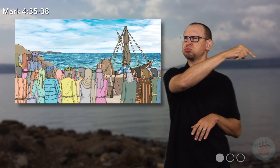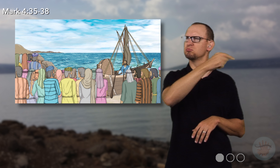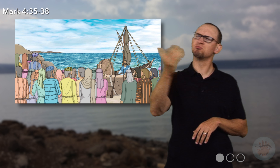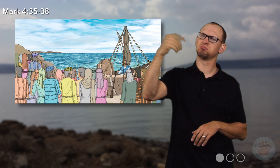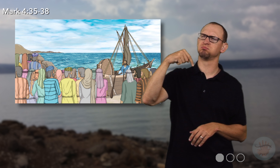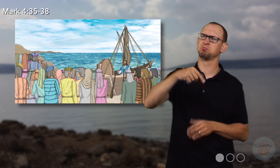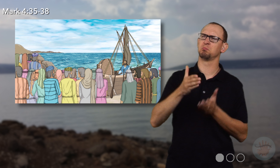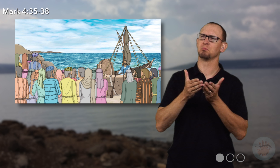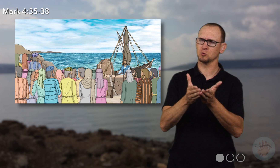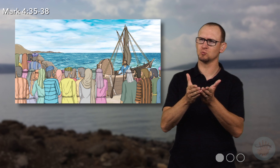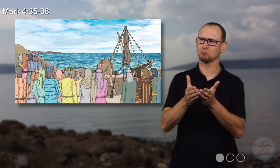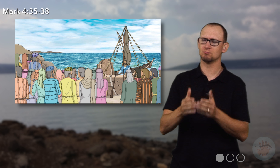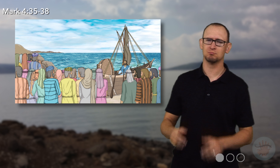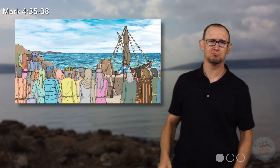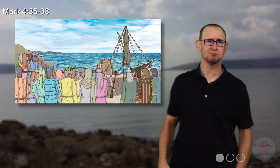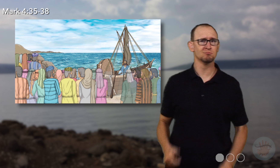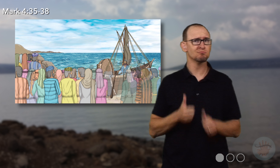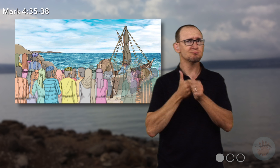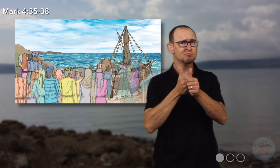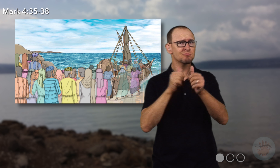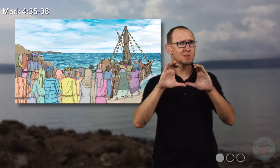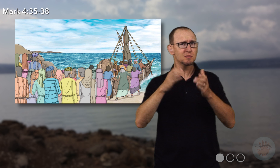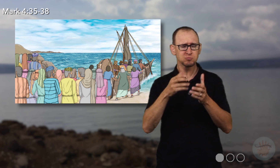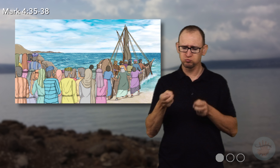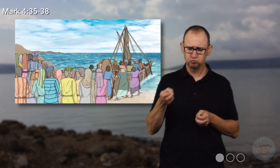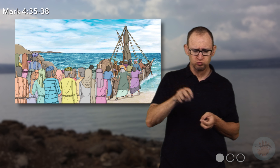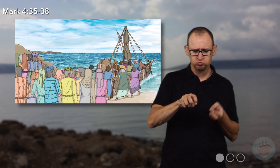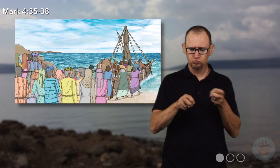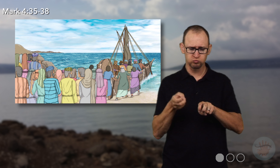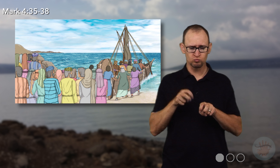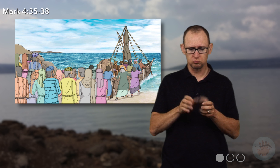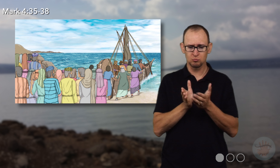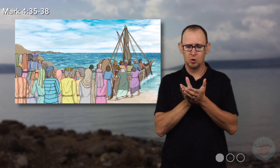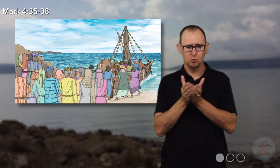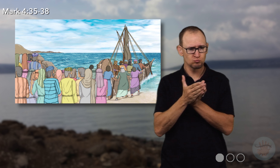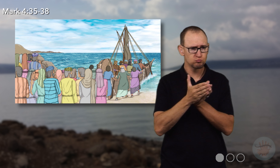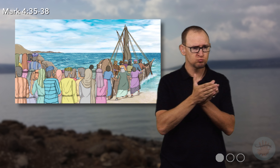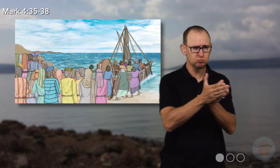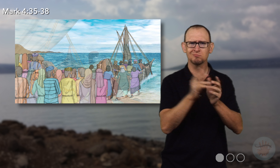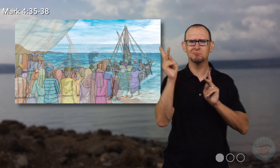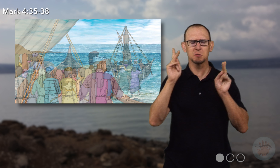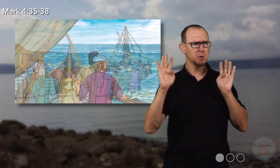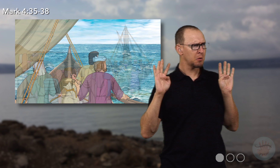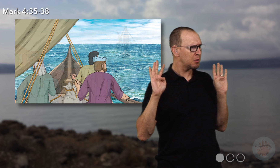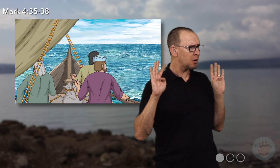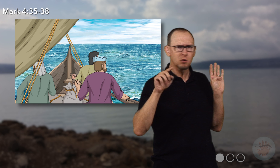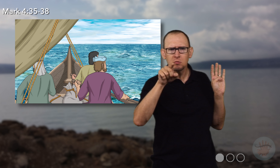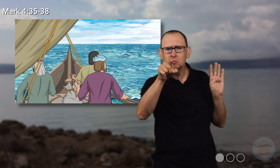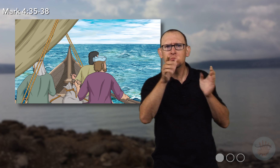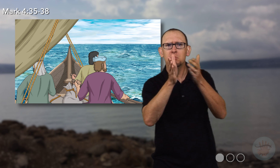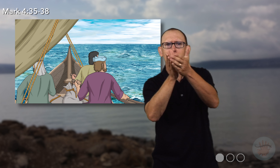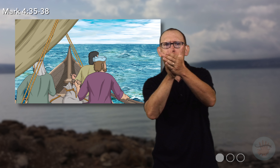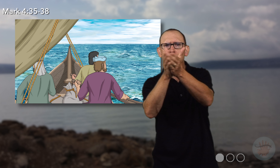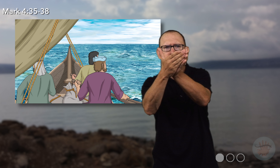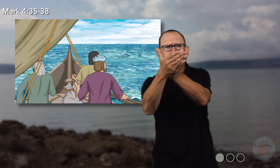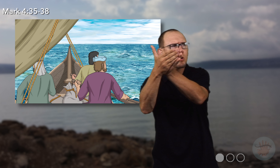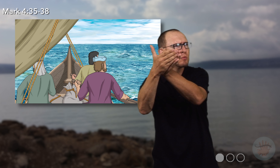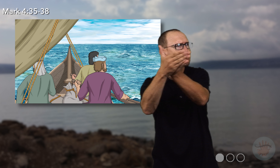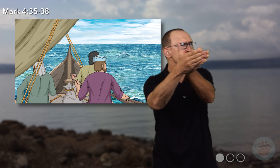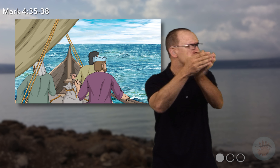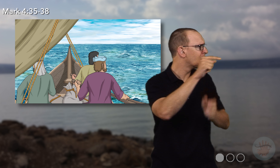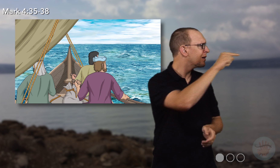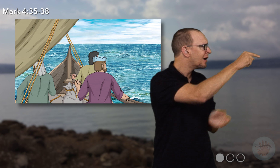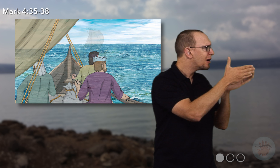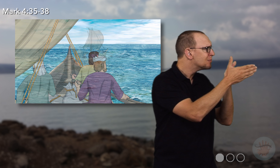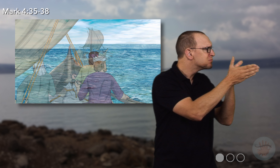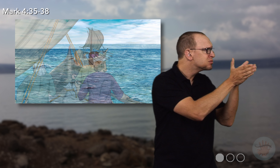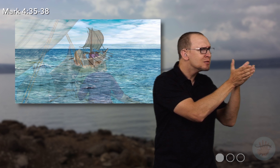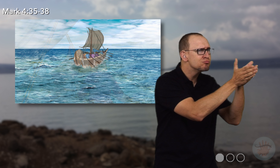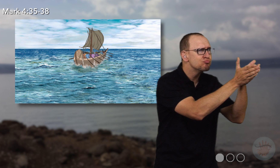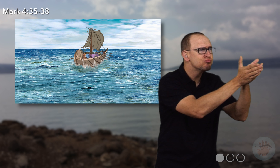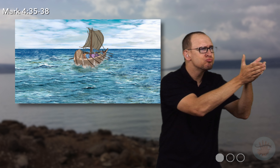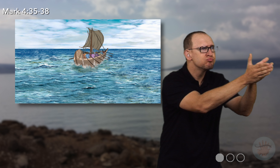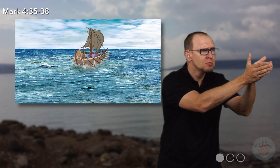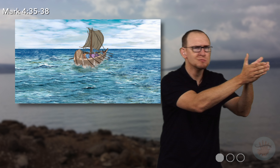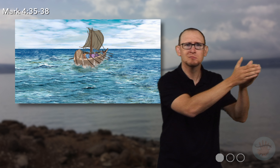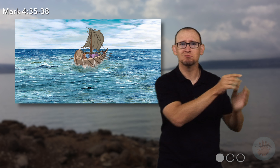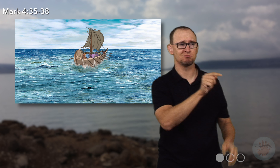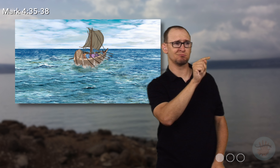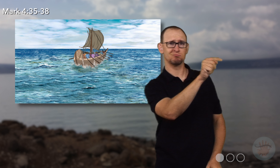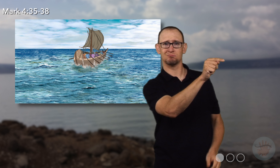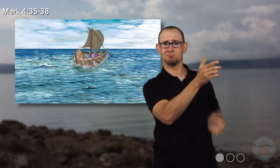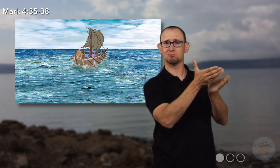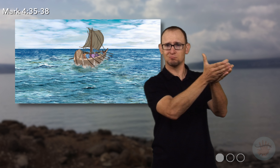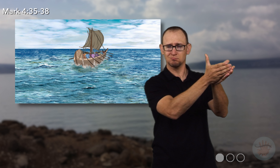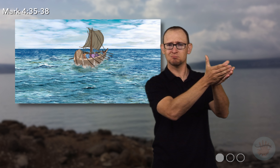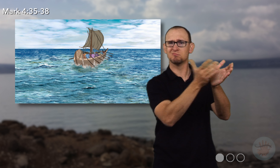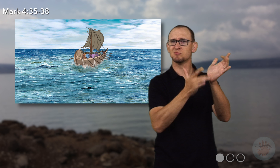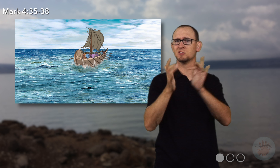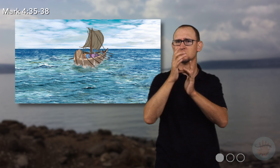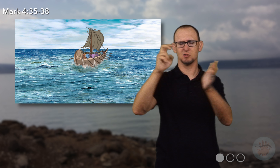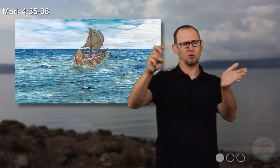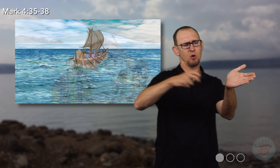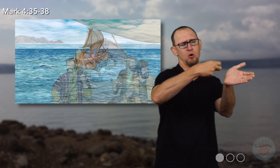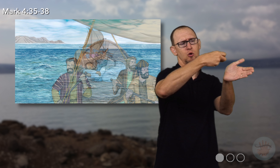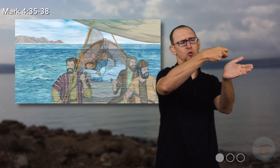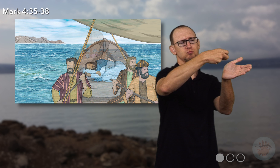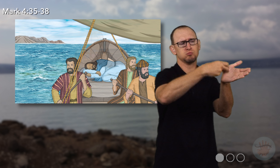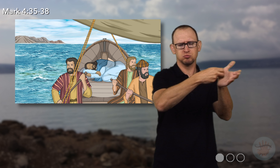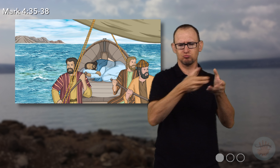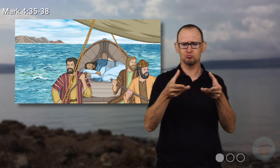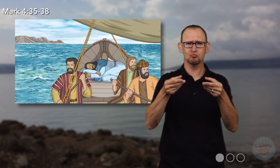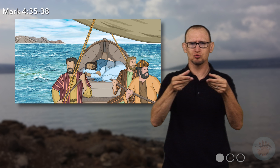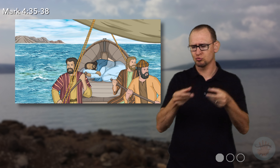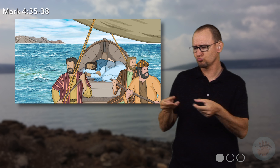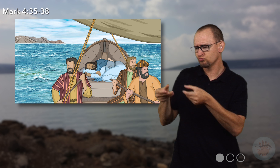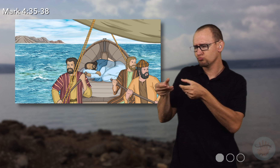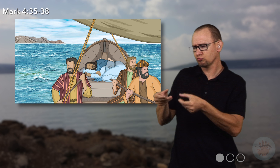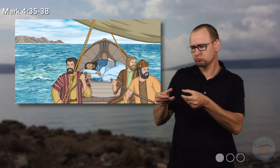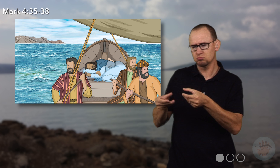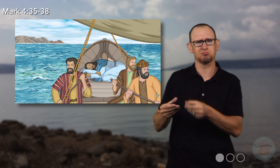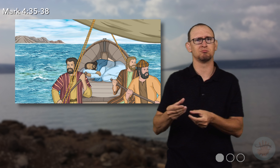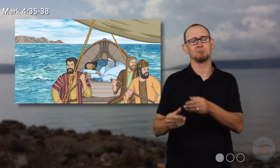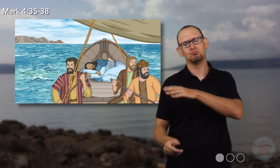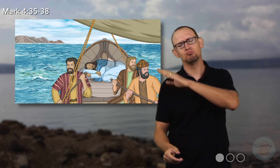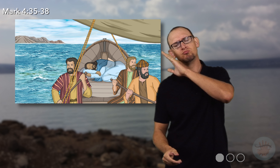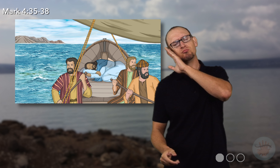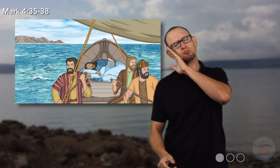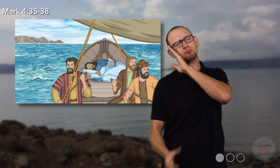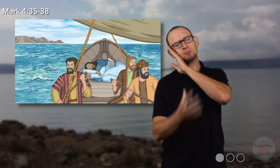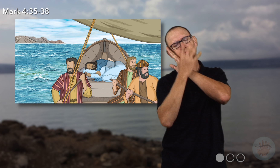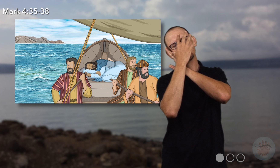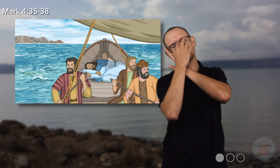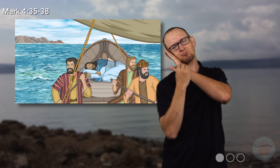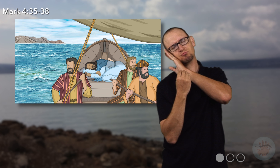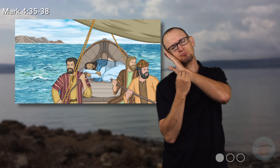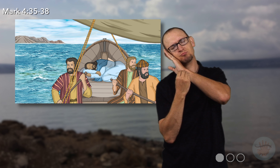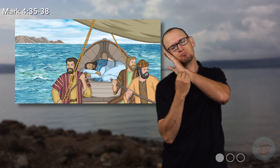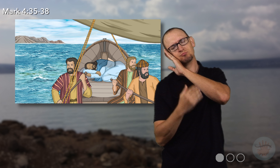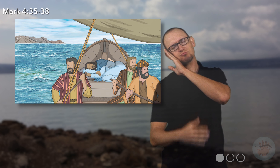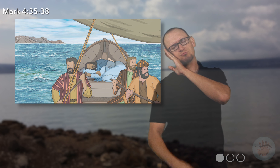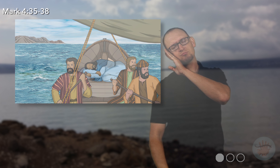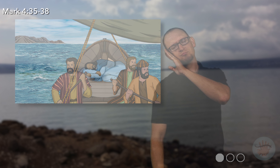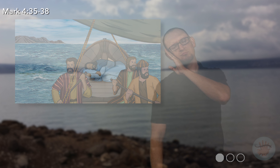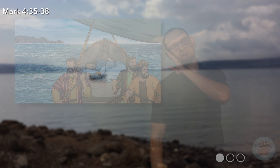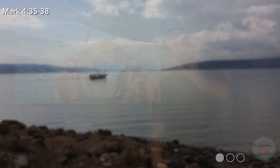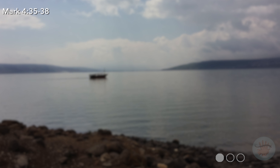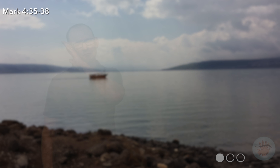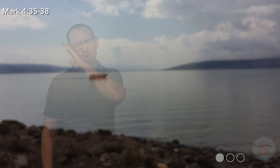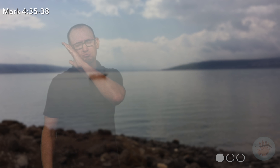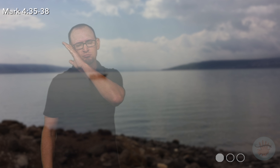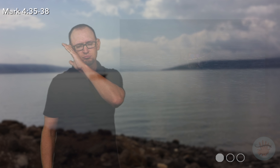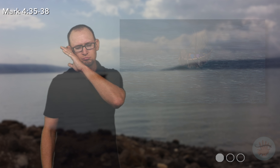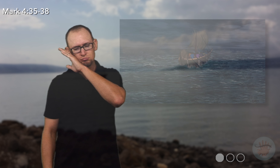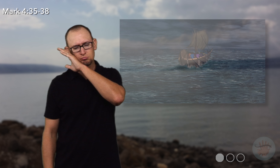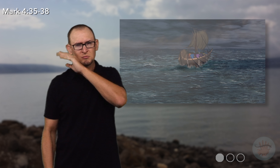After they had dismissed the crowd, they took Jesus with them, since He was already in the boat. And there were other boats with Him.